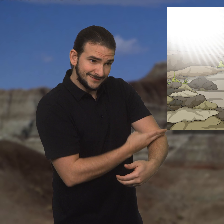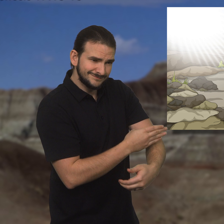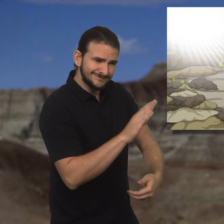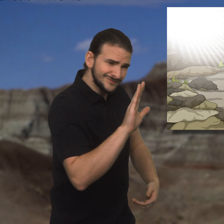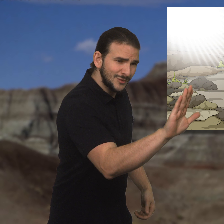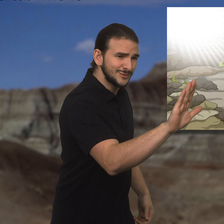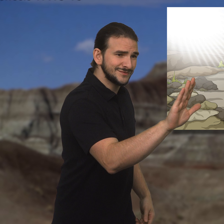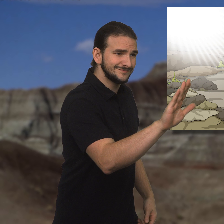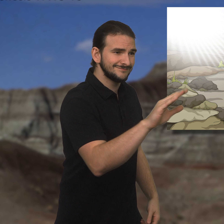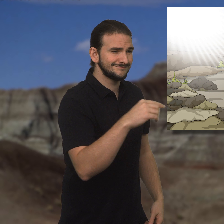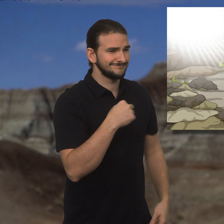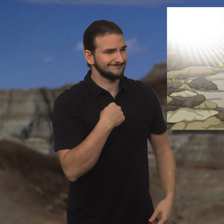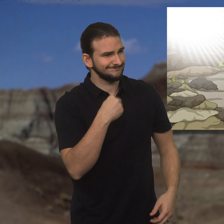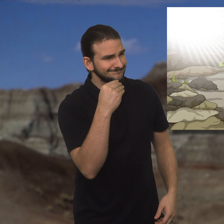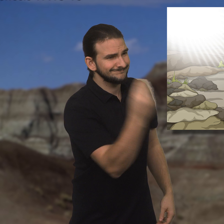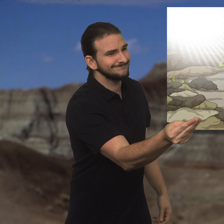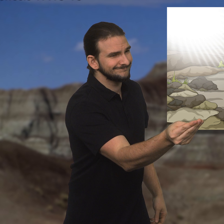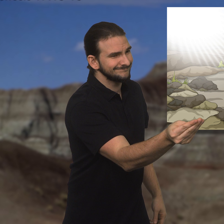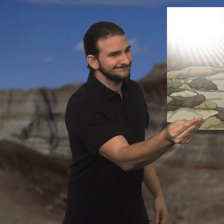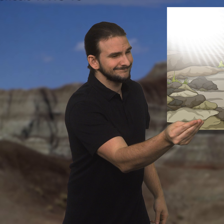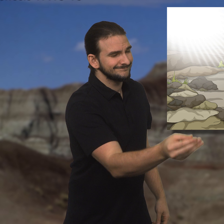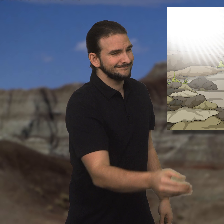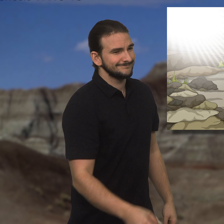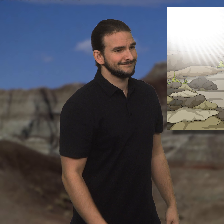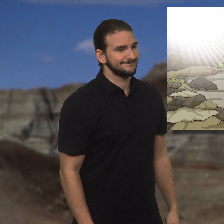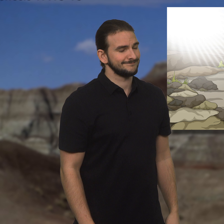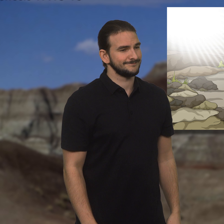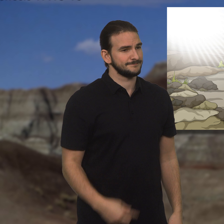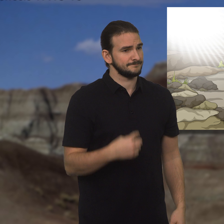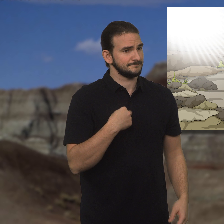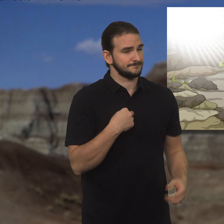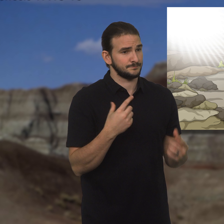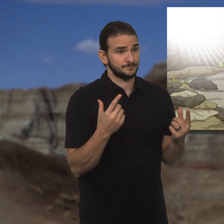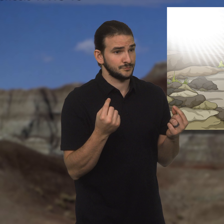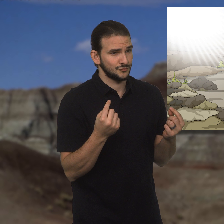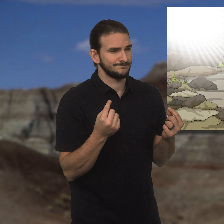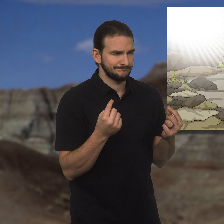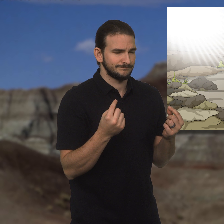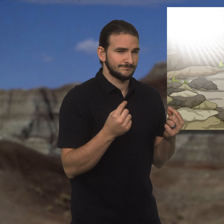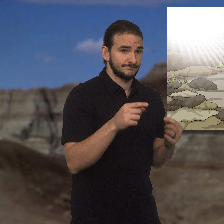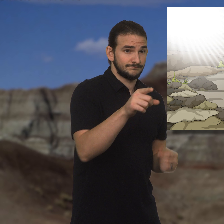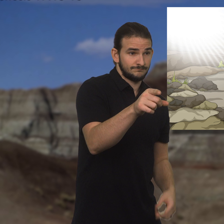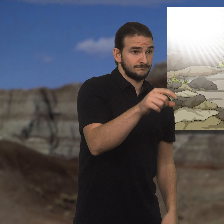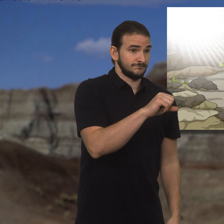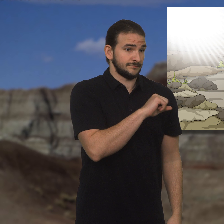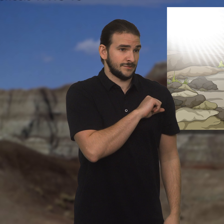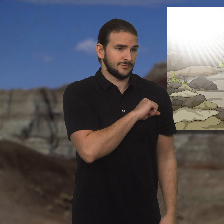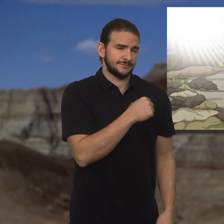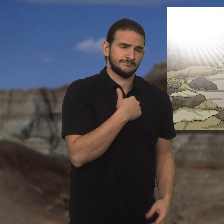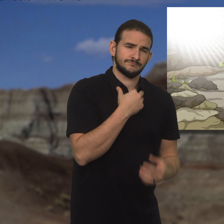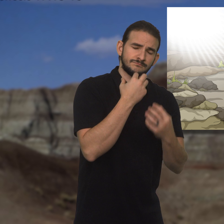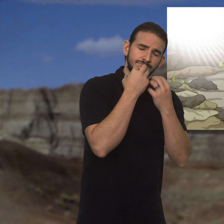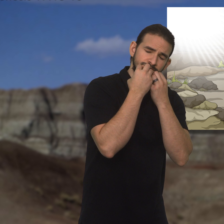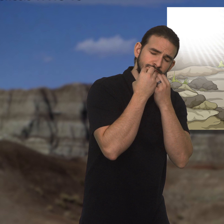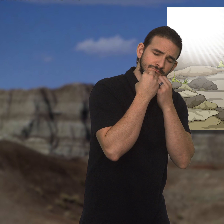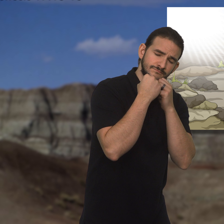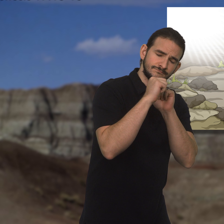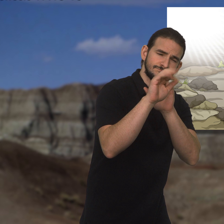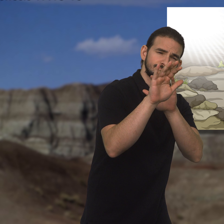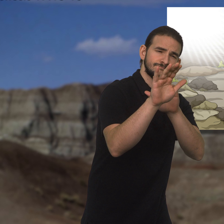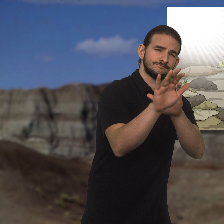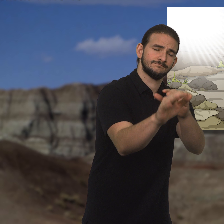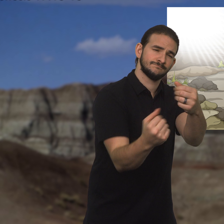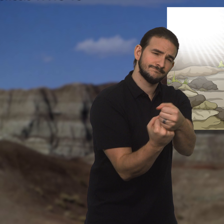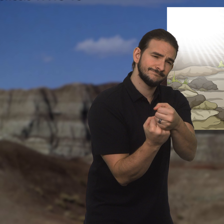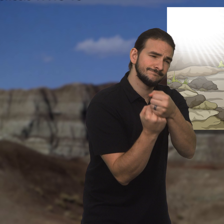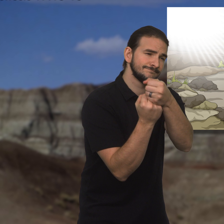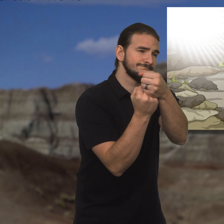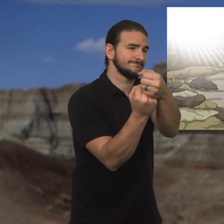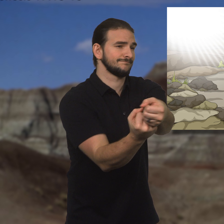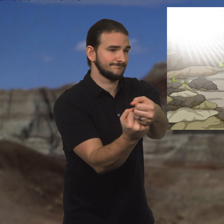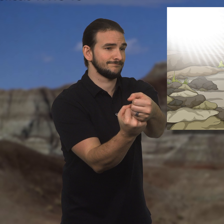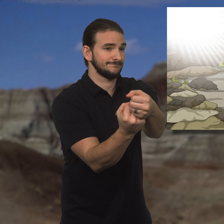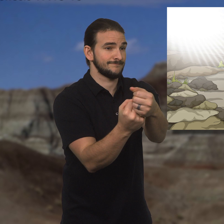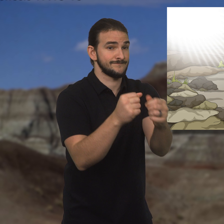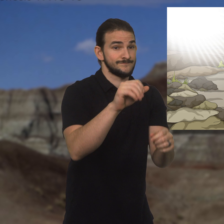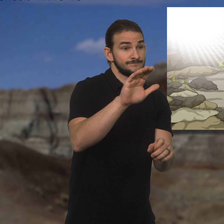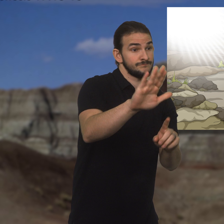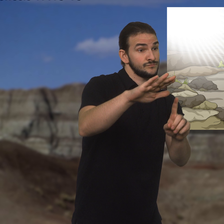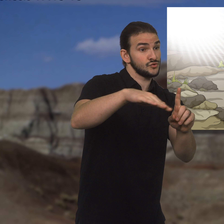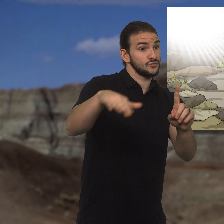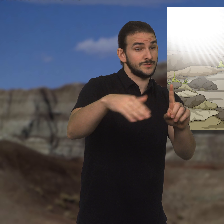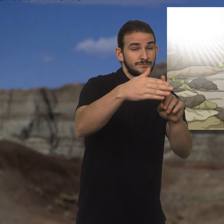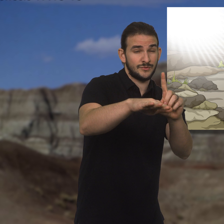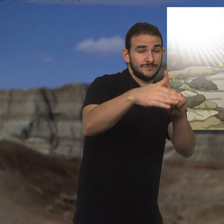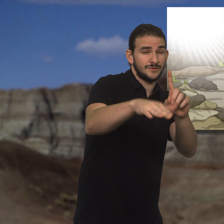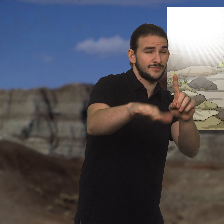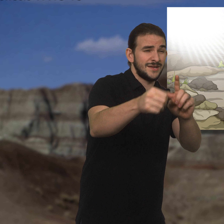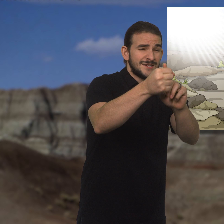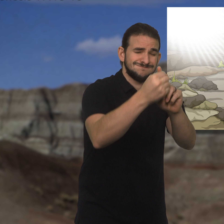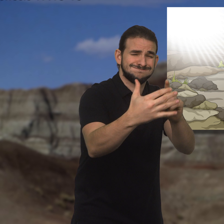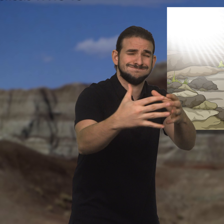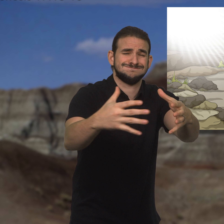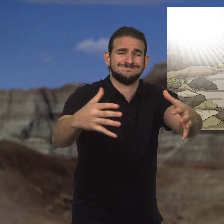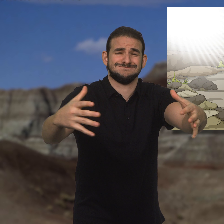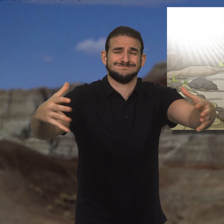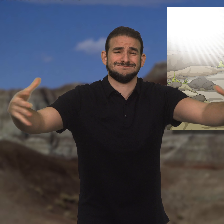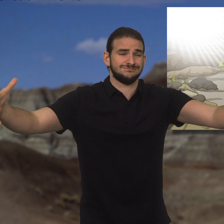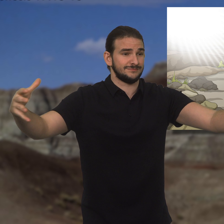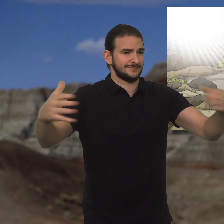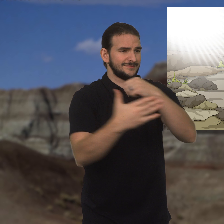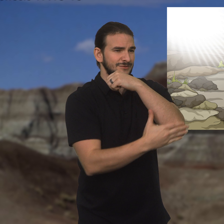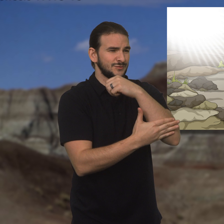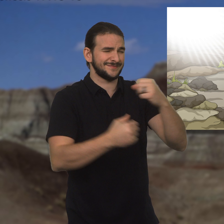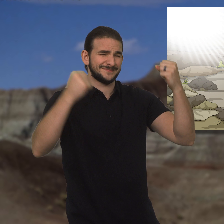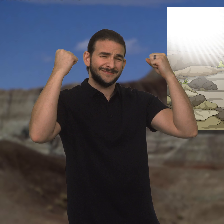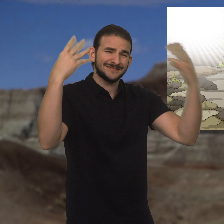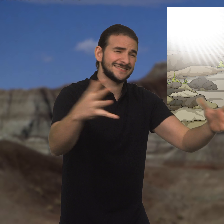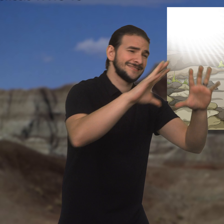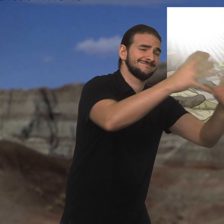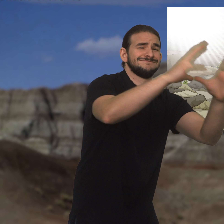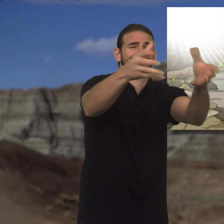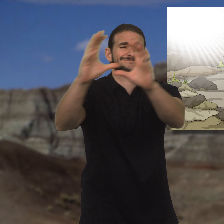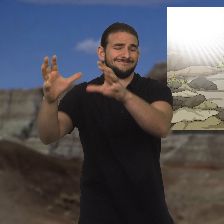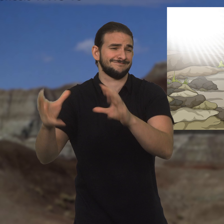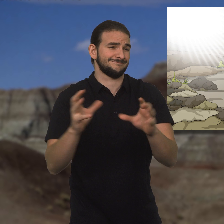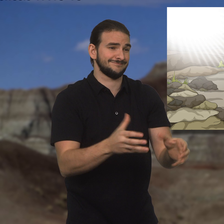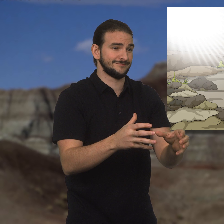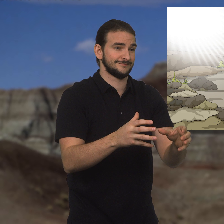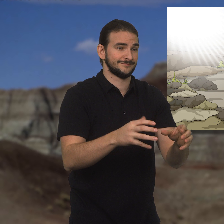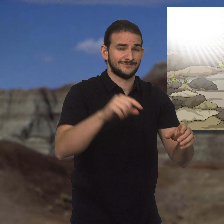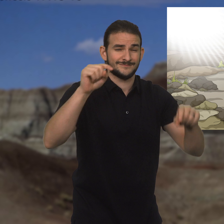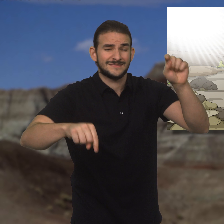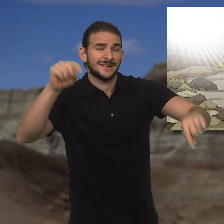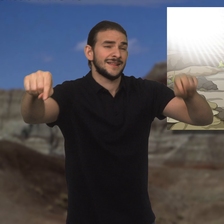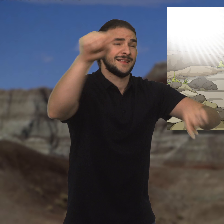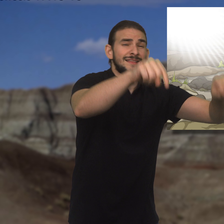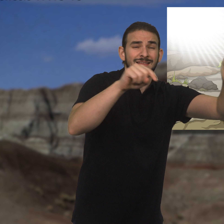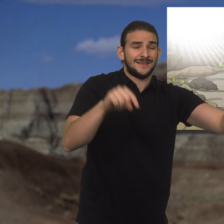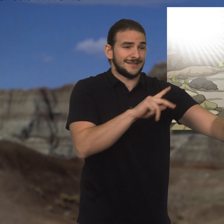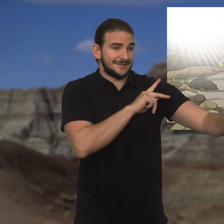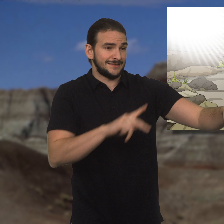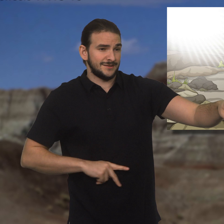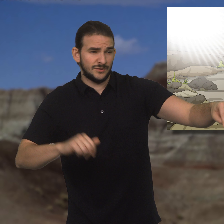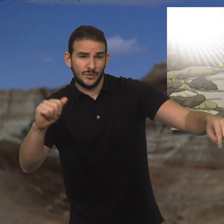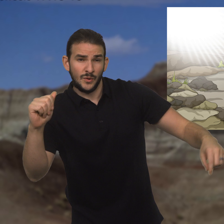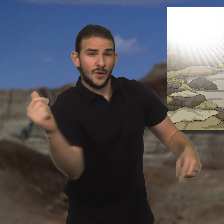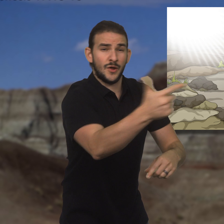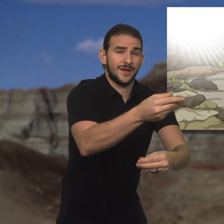I will bless her, and she will be the mother of nations;